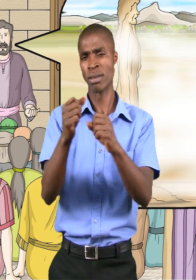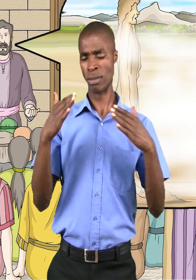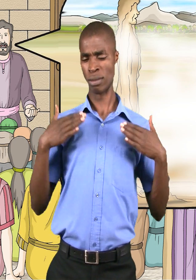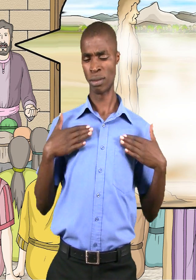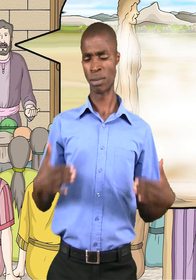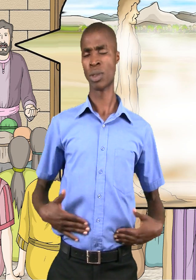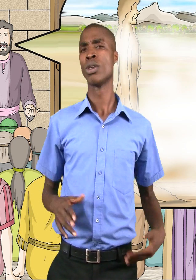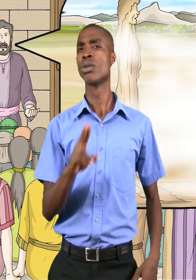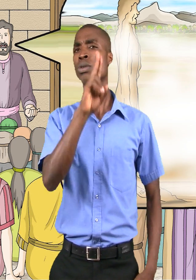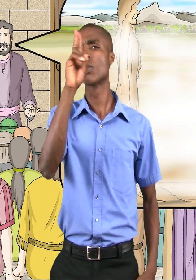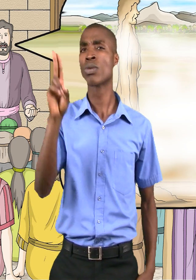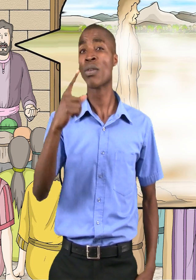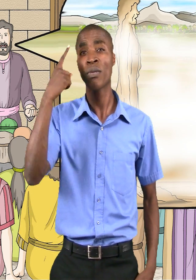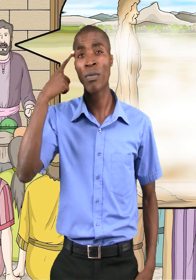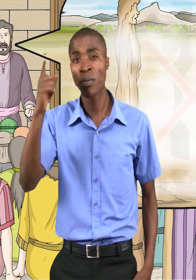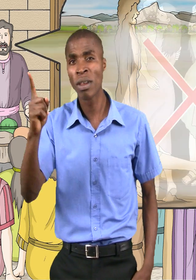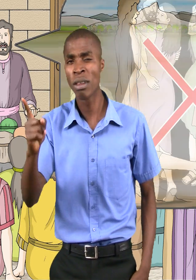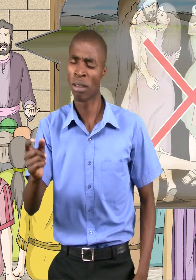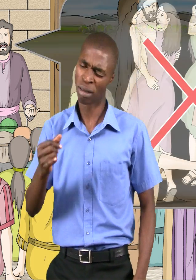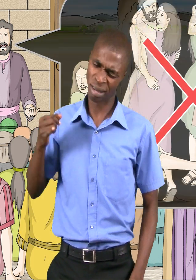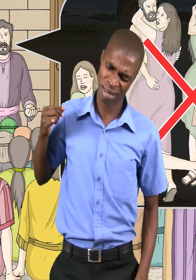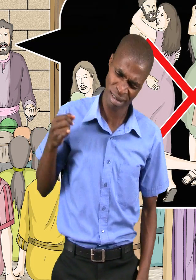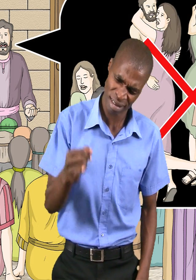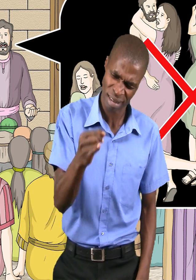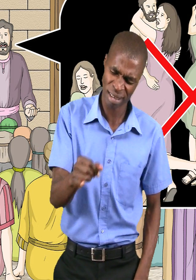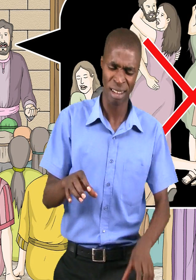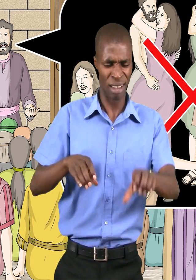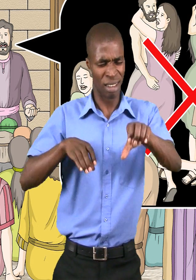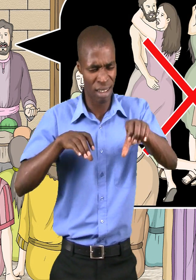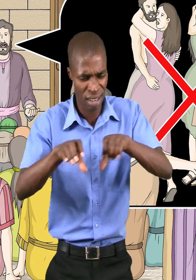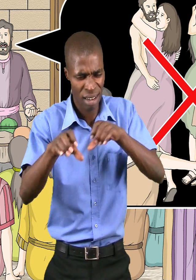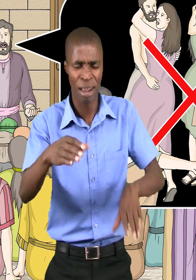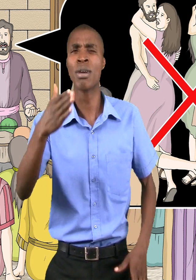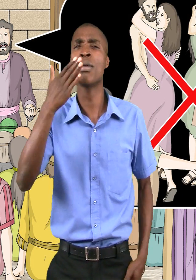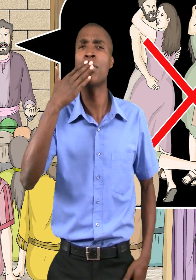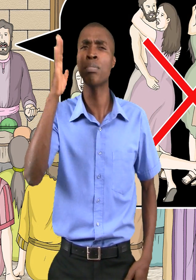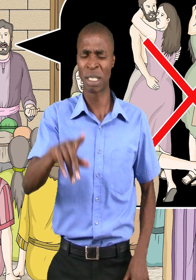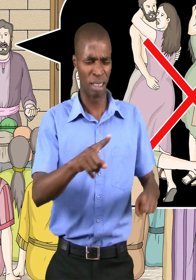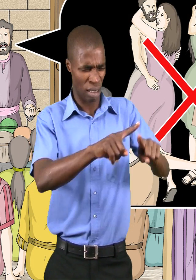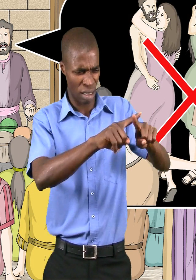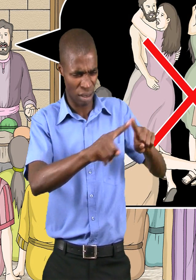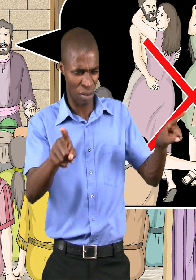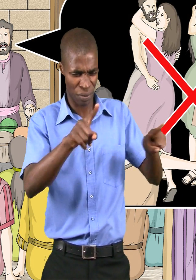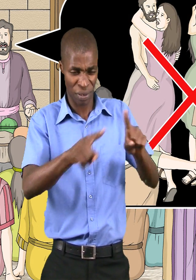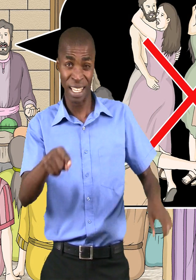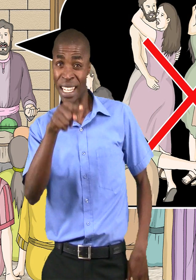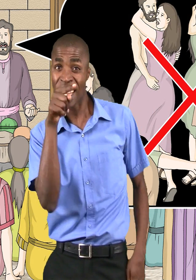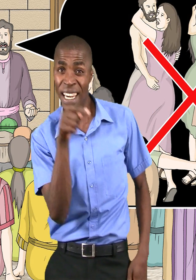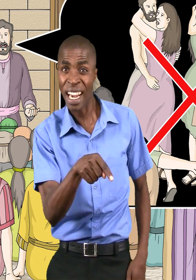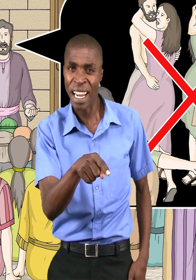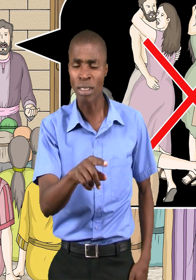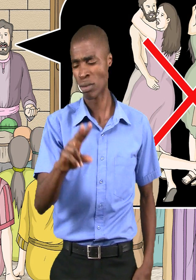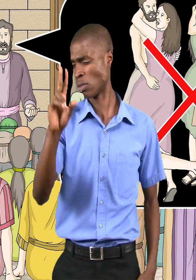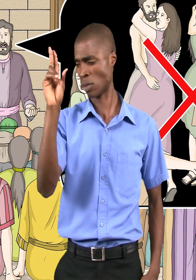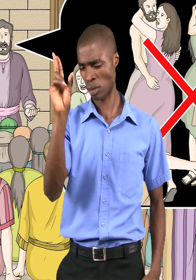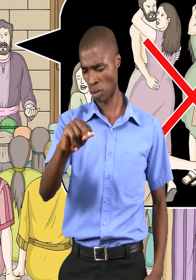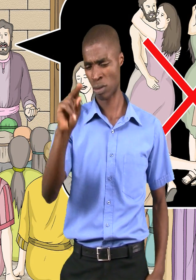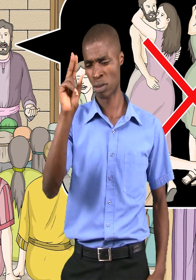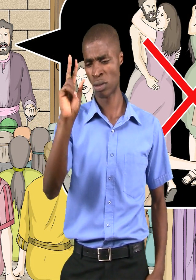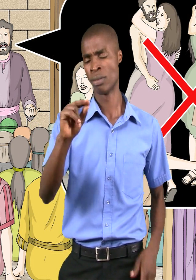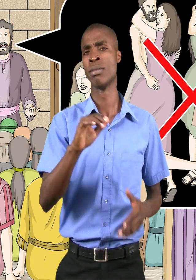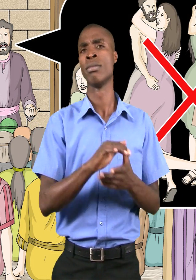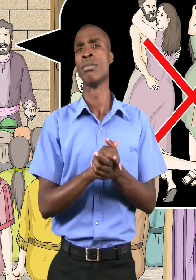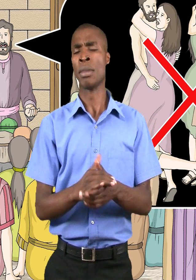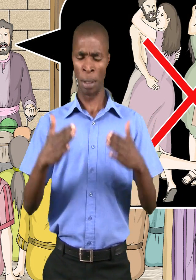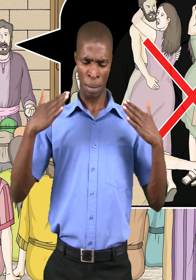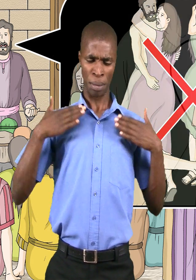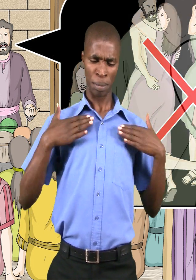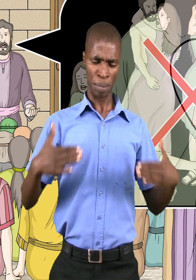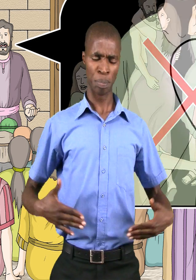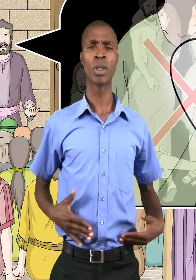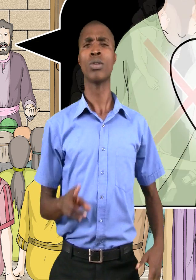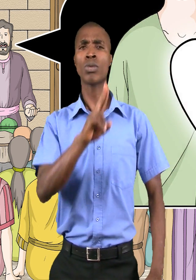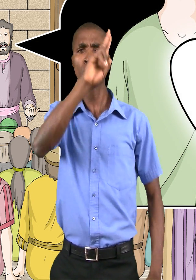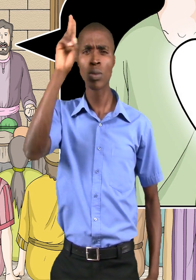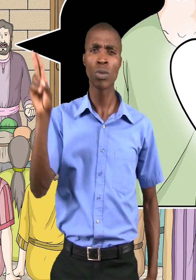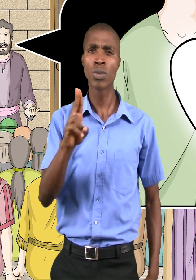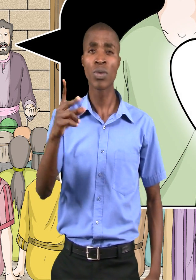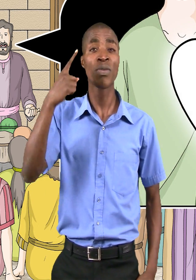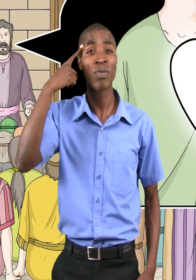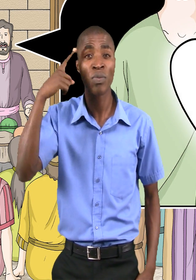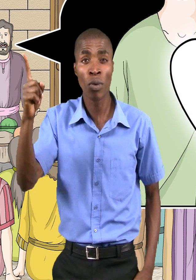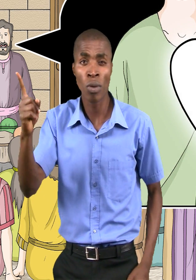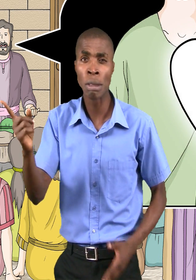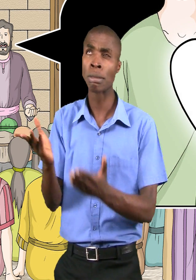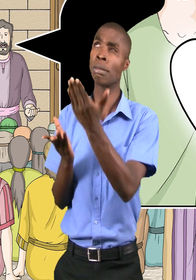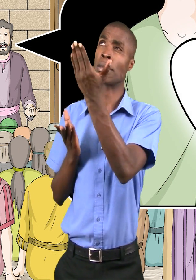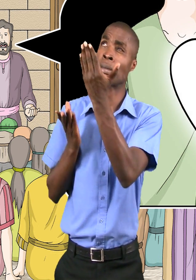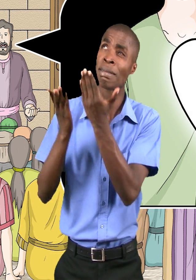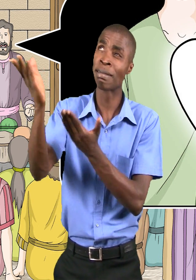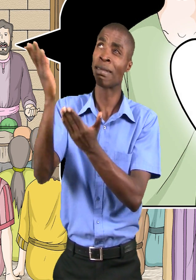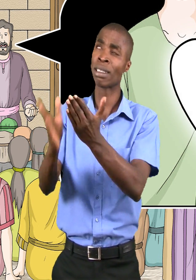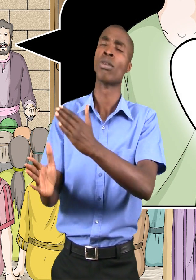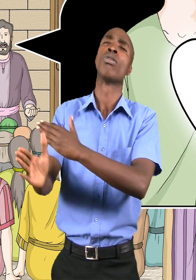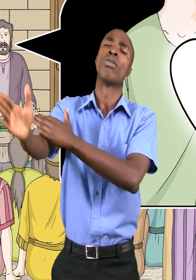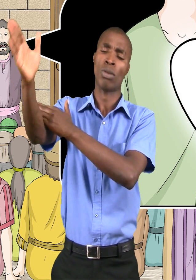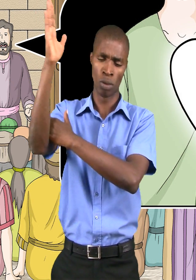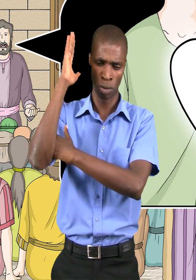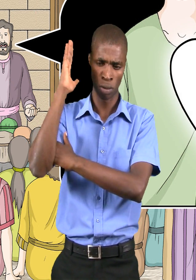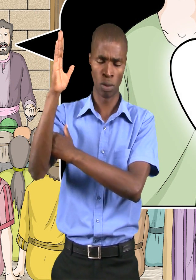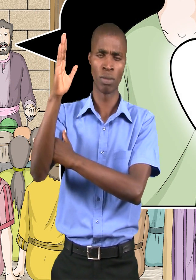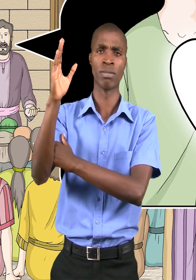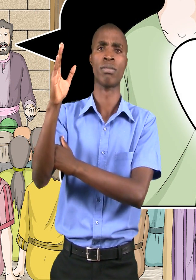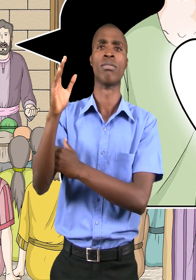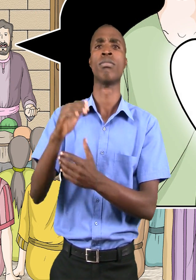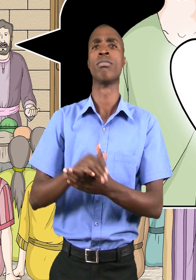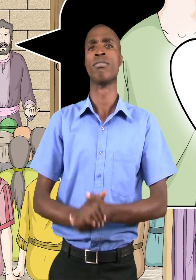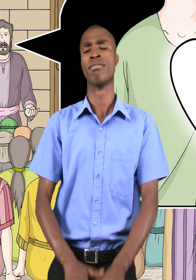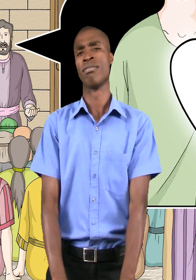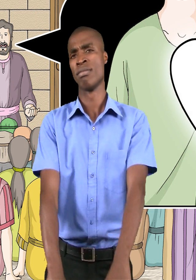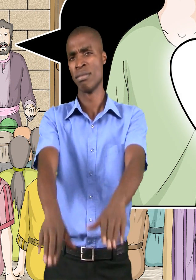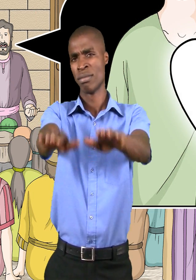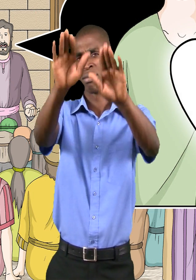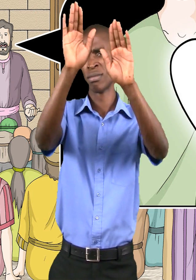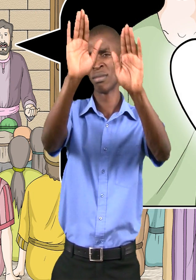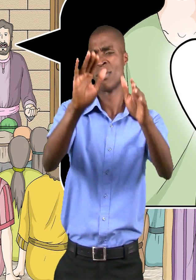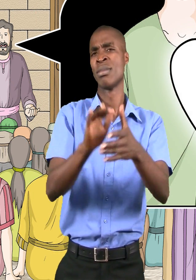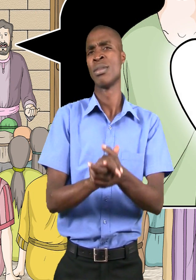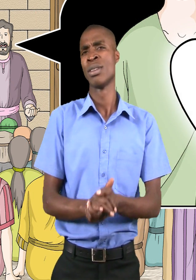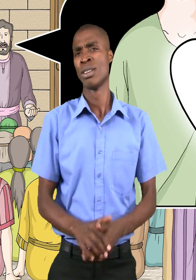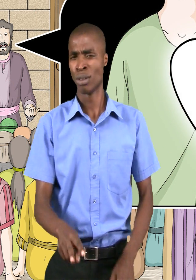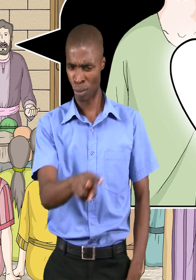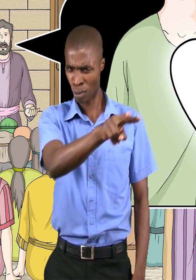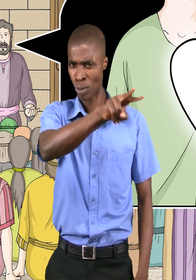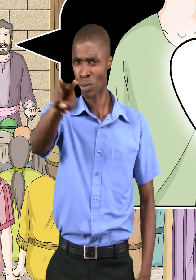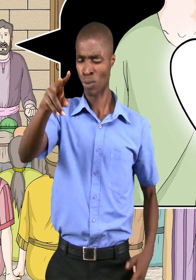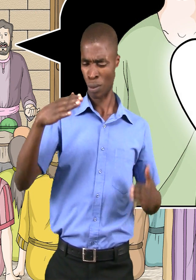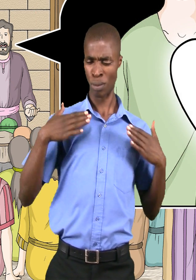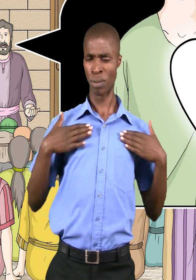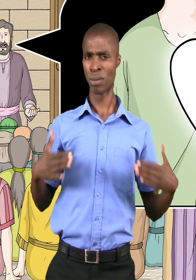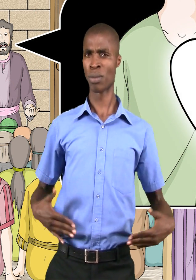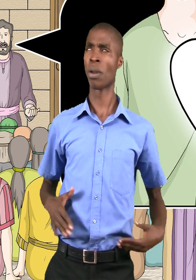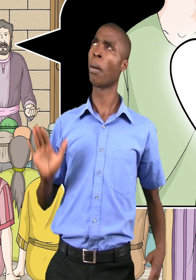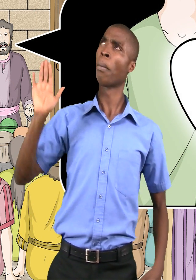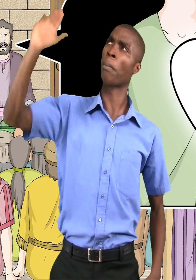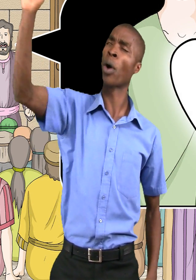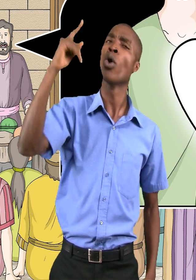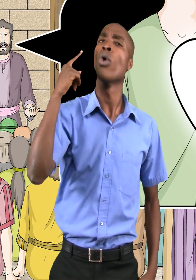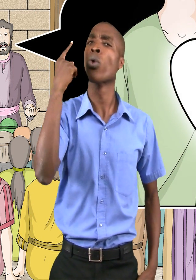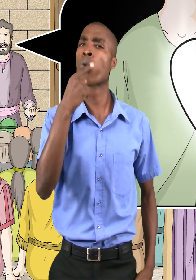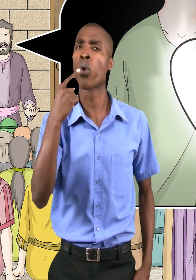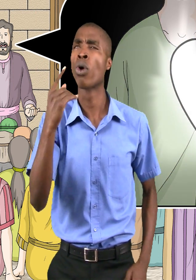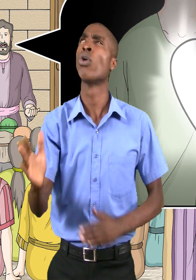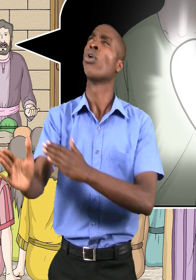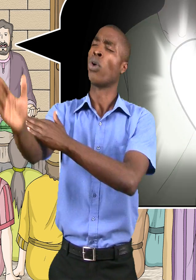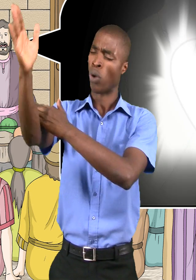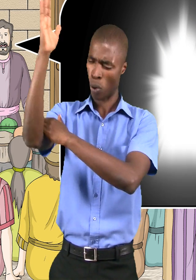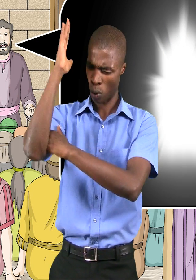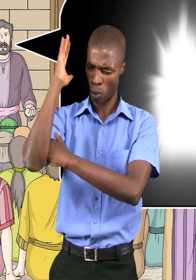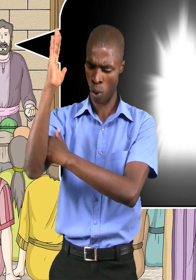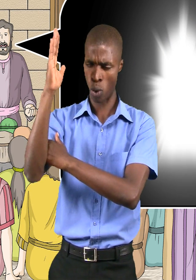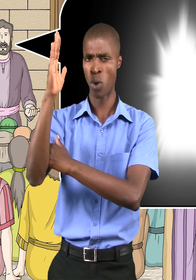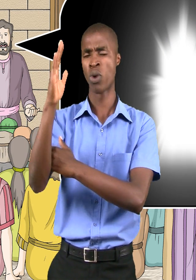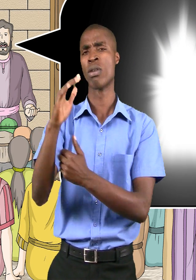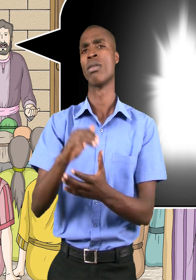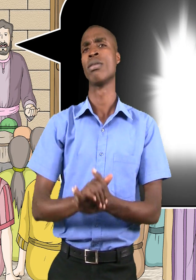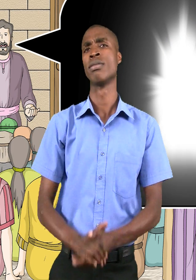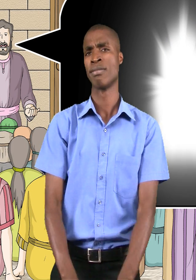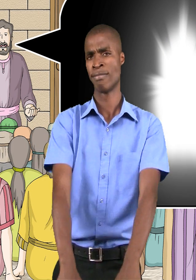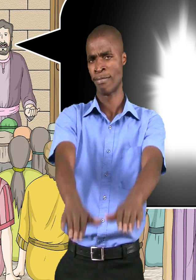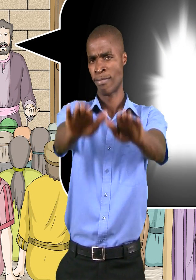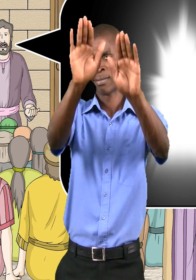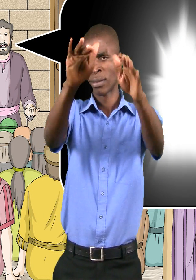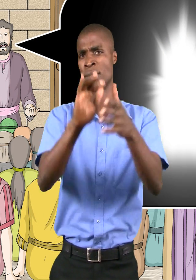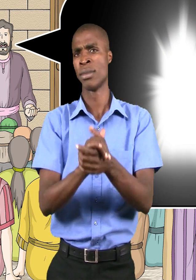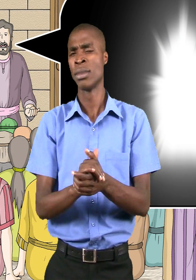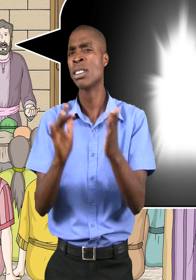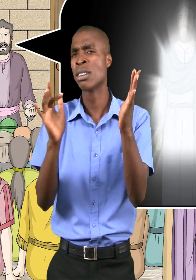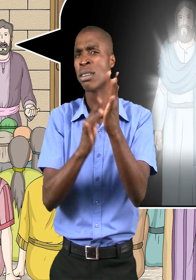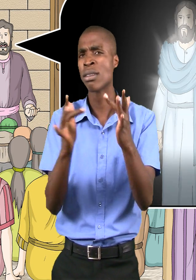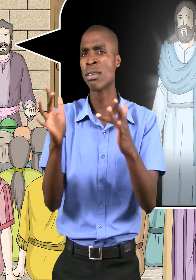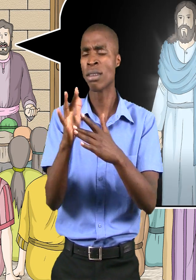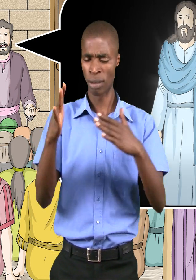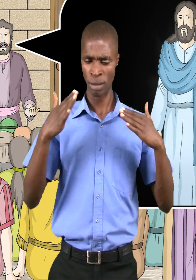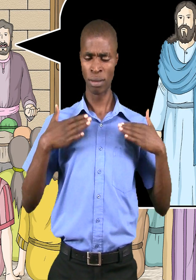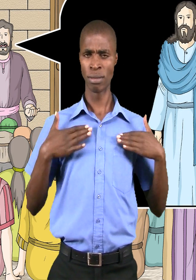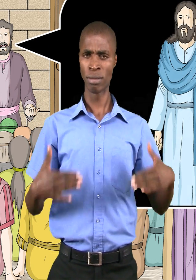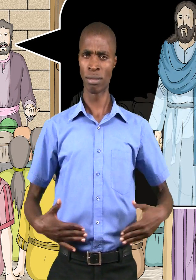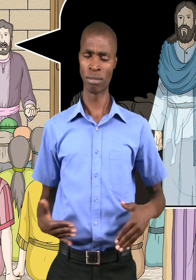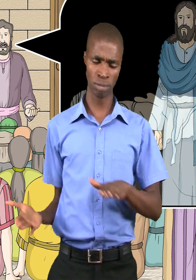The body is not intended for sexual immorality, but for the Lord, and the Lord for the body.